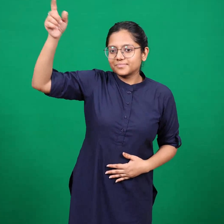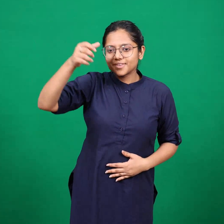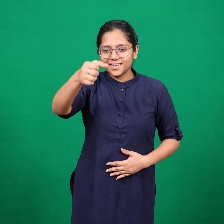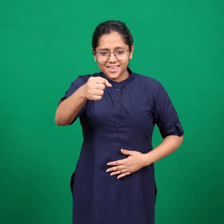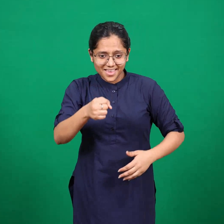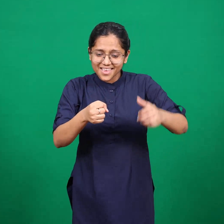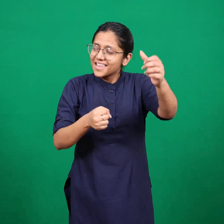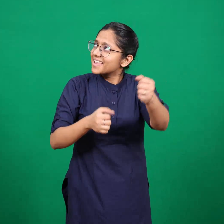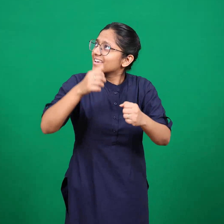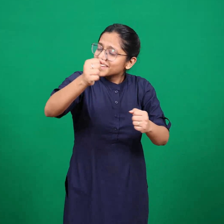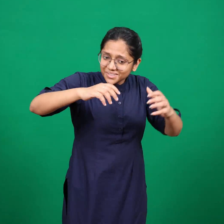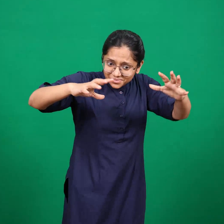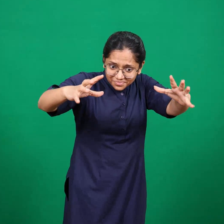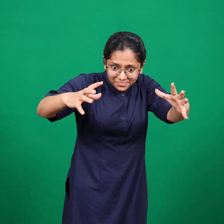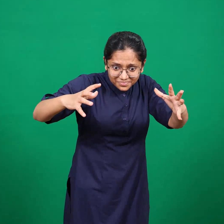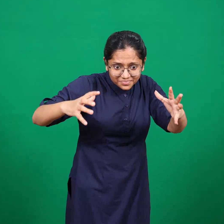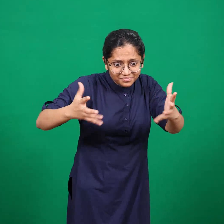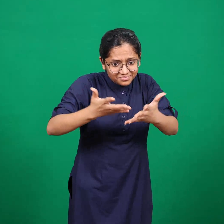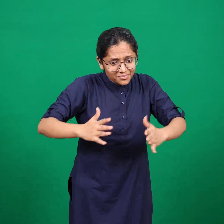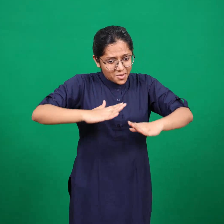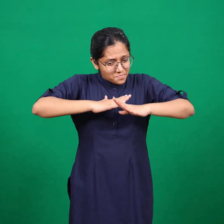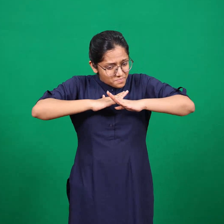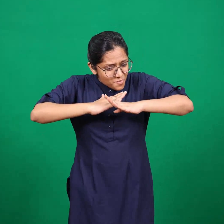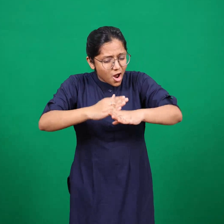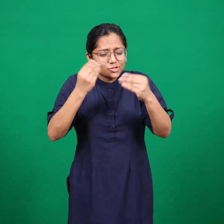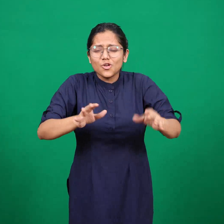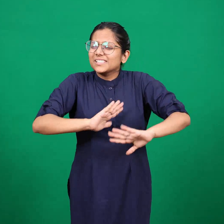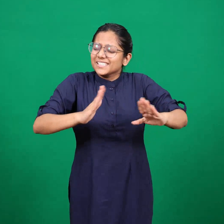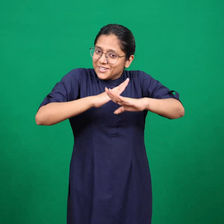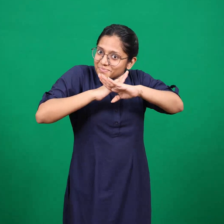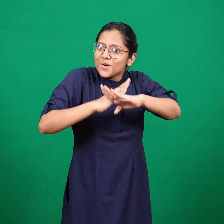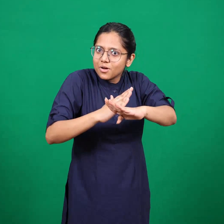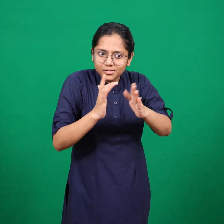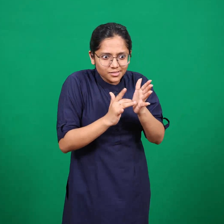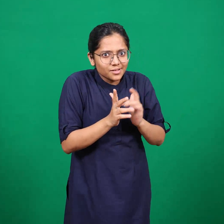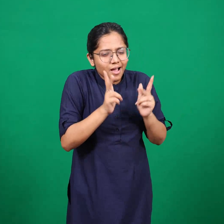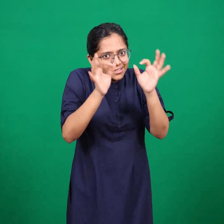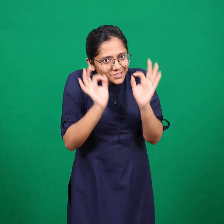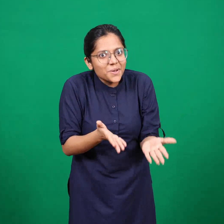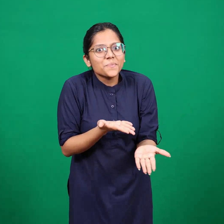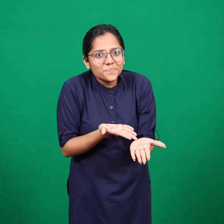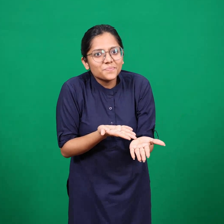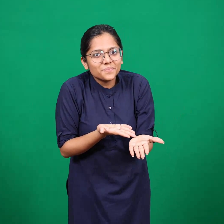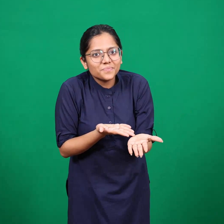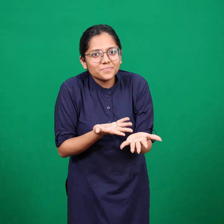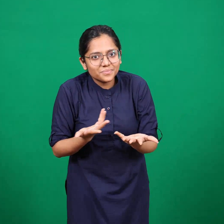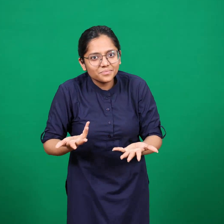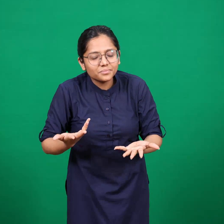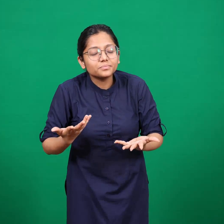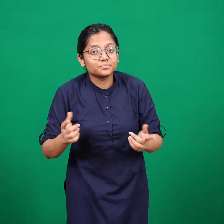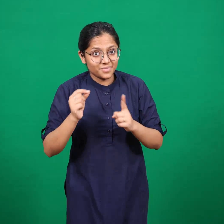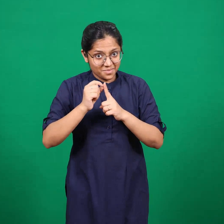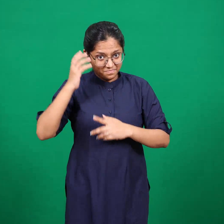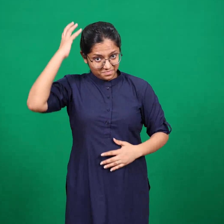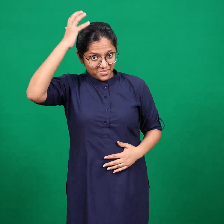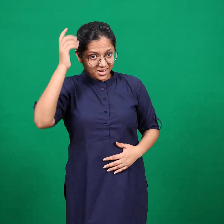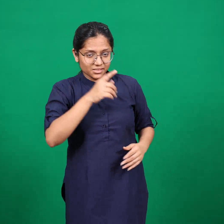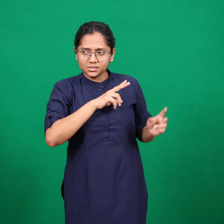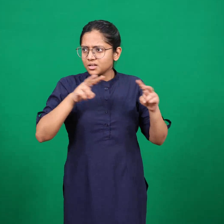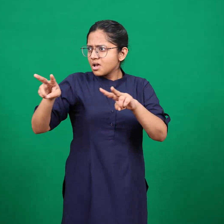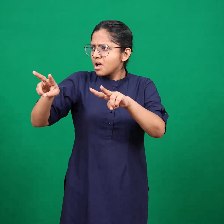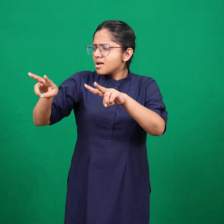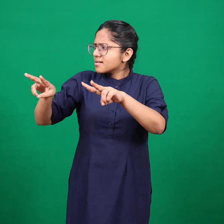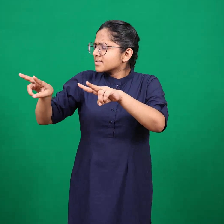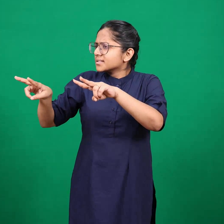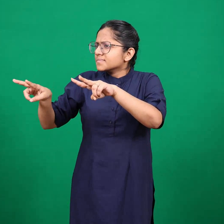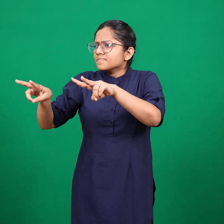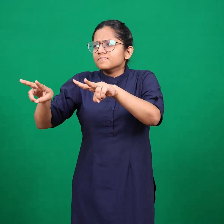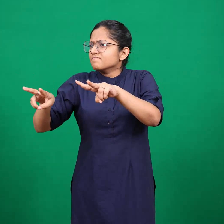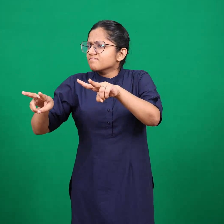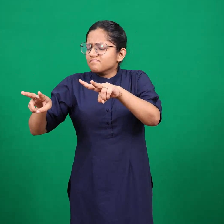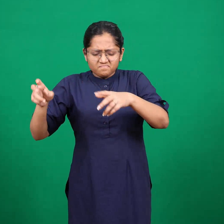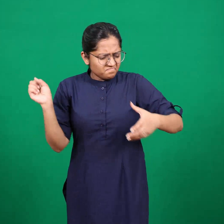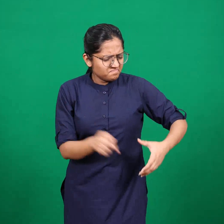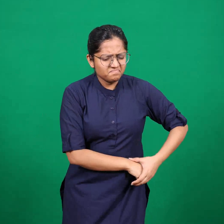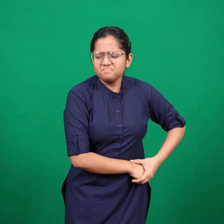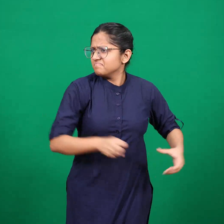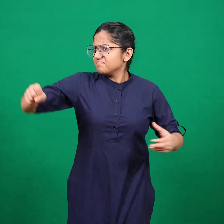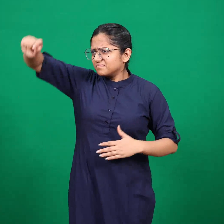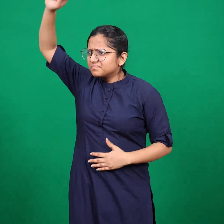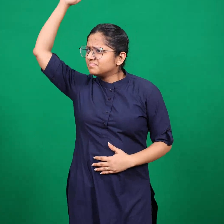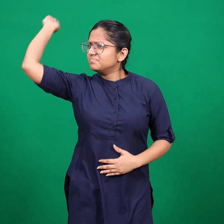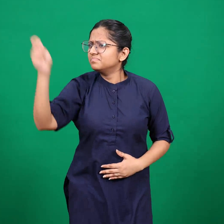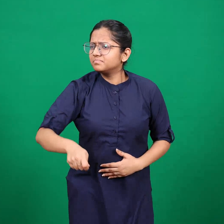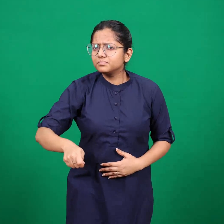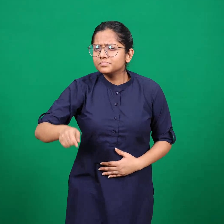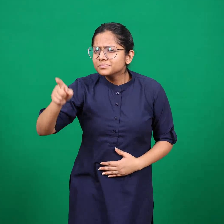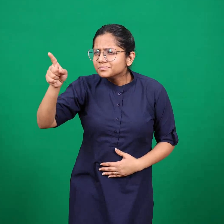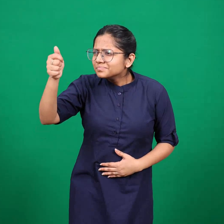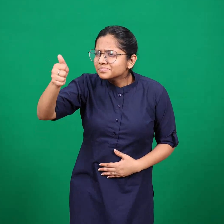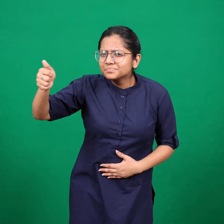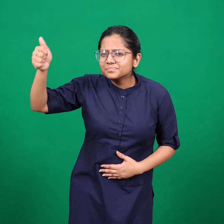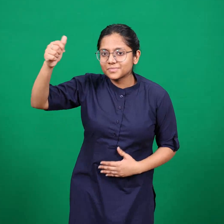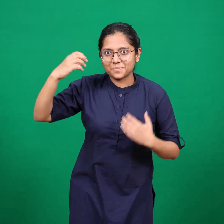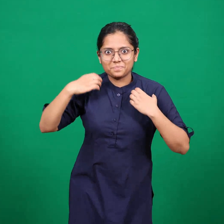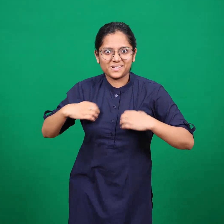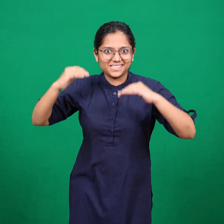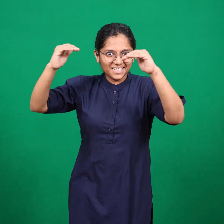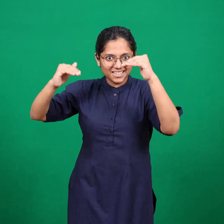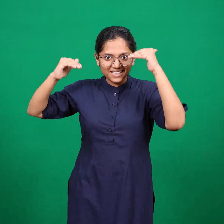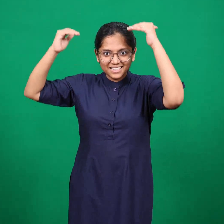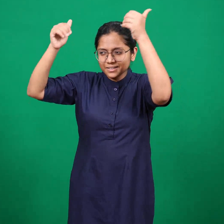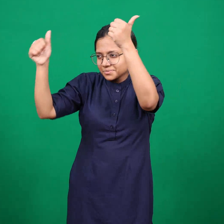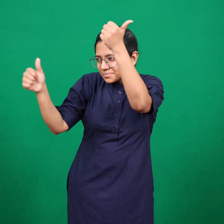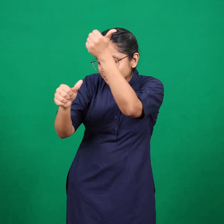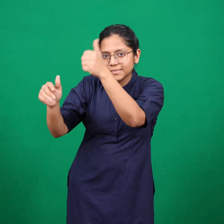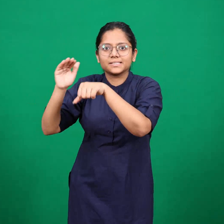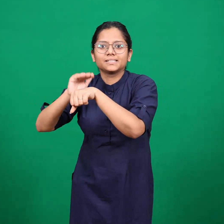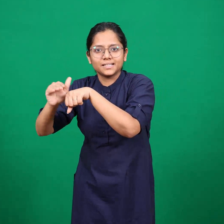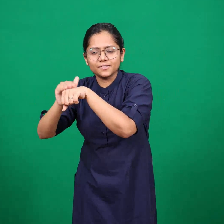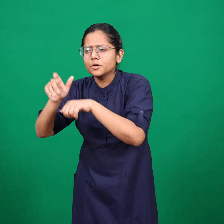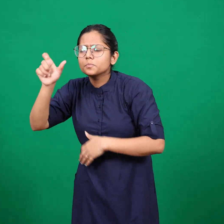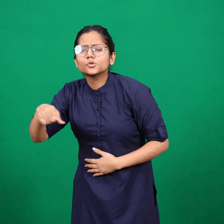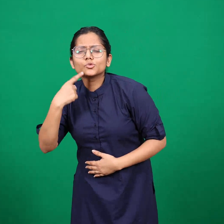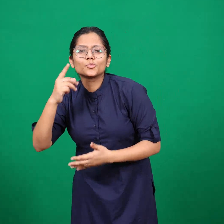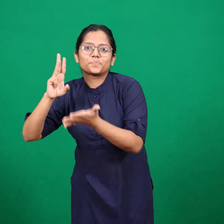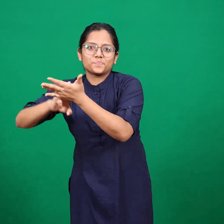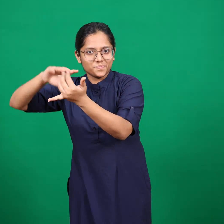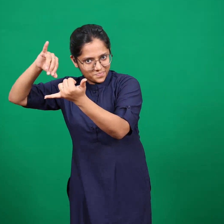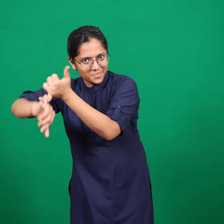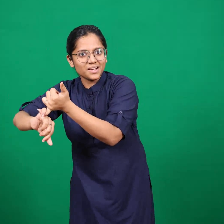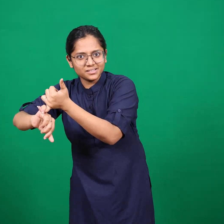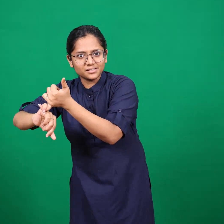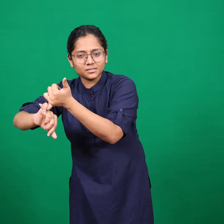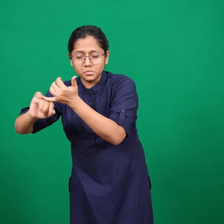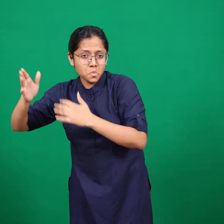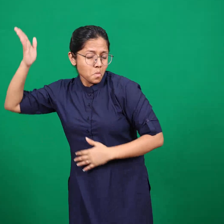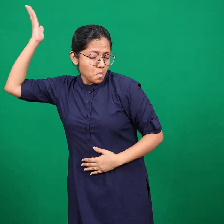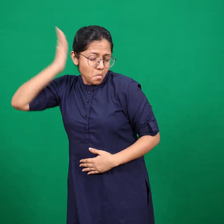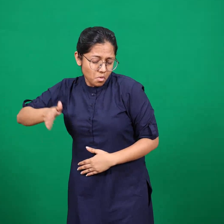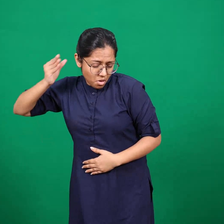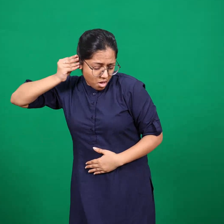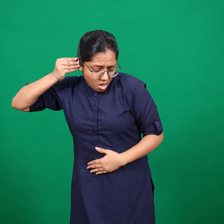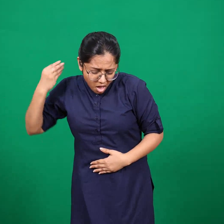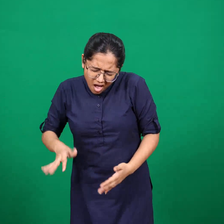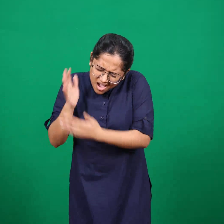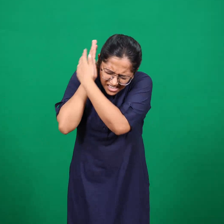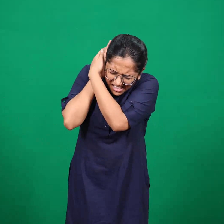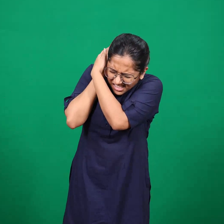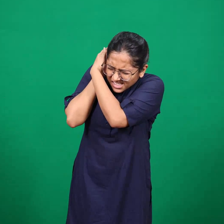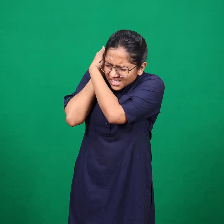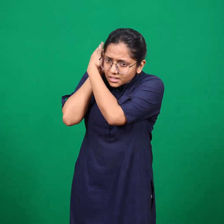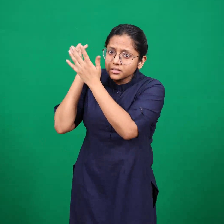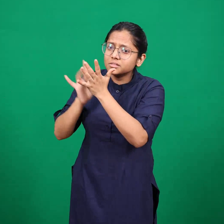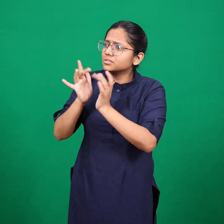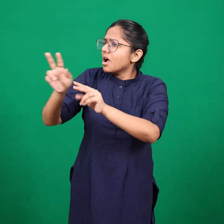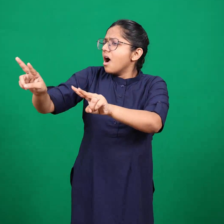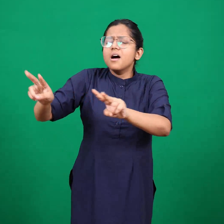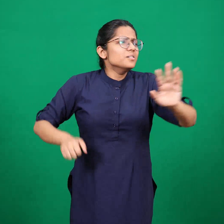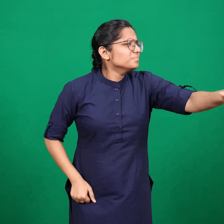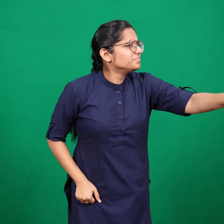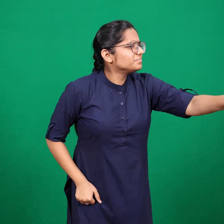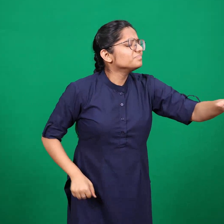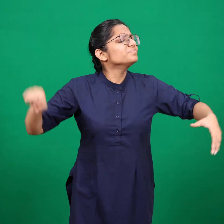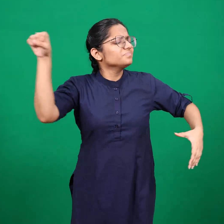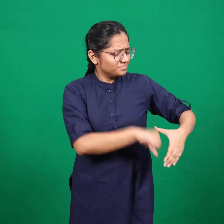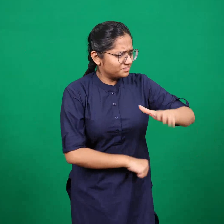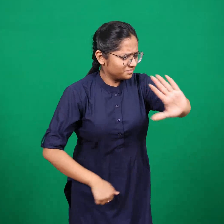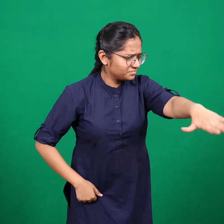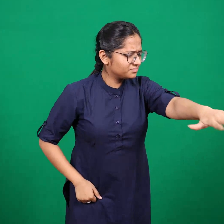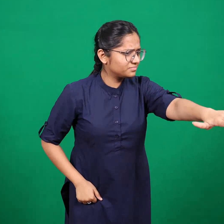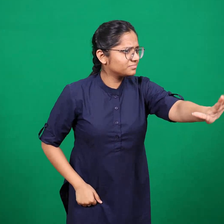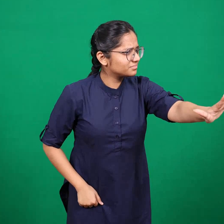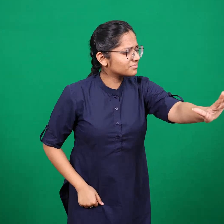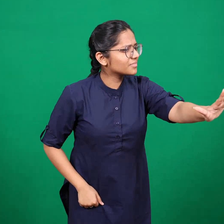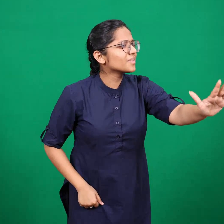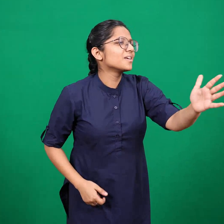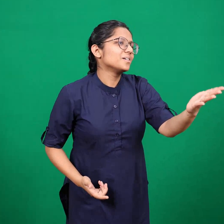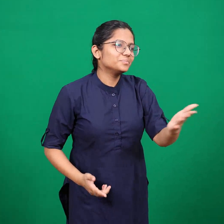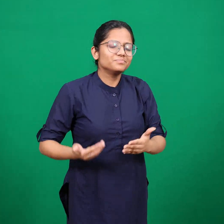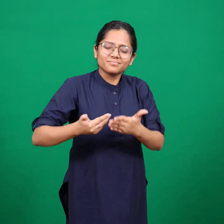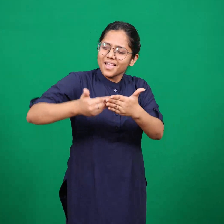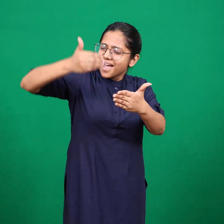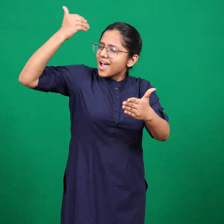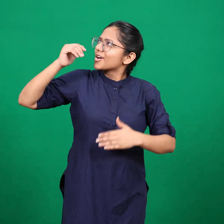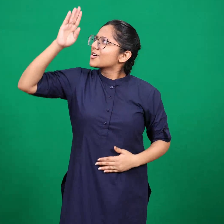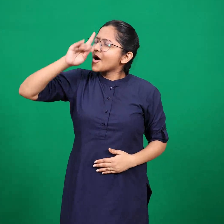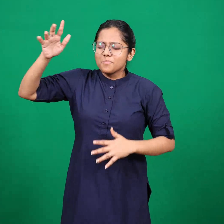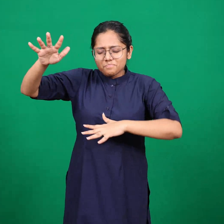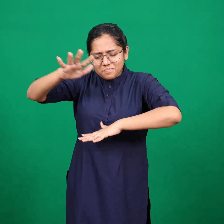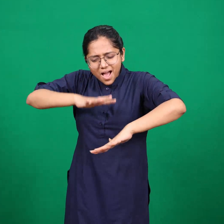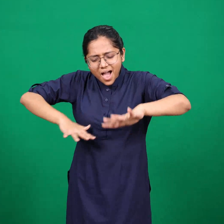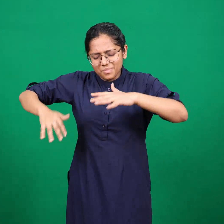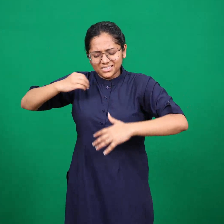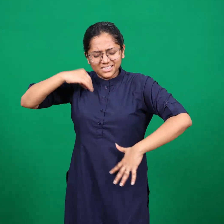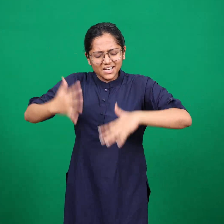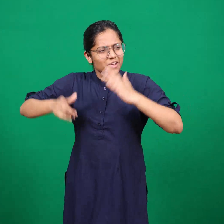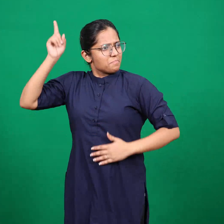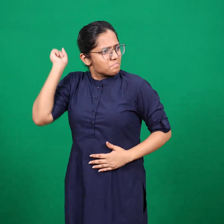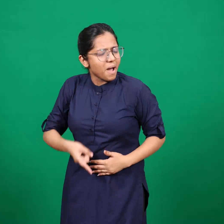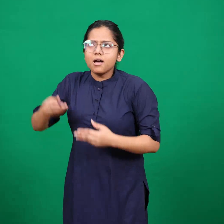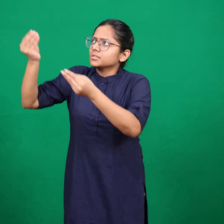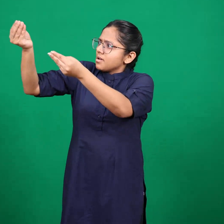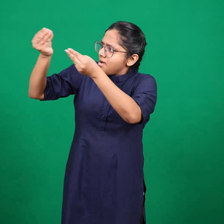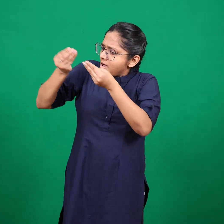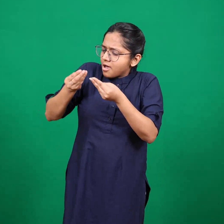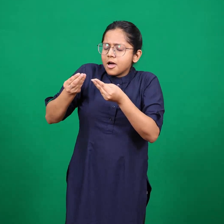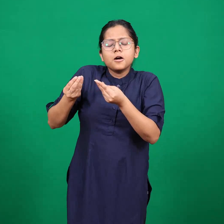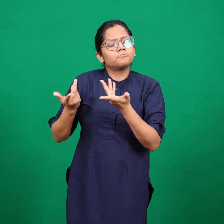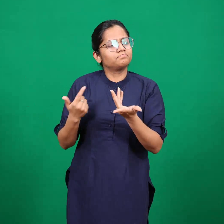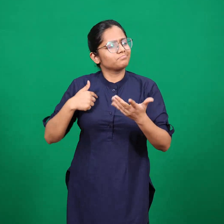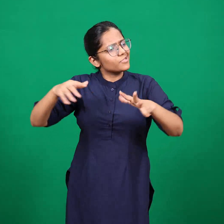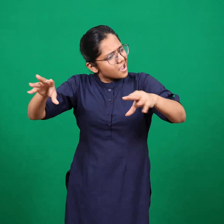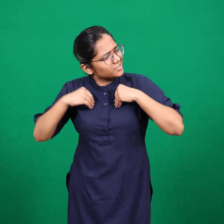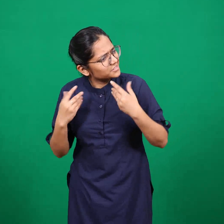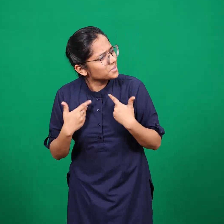Then Simon Peter drew his sword and struck the servant of the high priest, cutting off his right ear. The servant ' s name was Malchus. "Put your sword back in its sheath!"